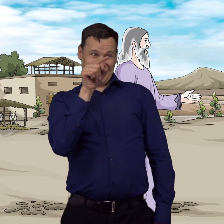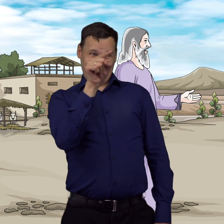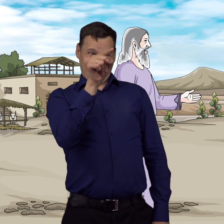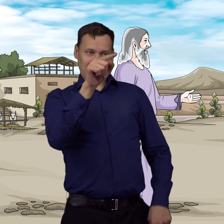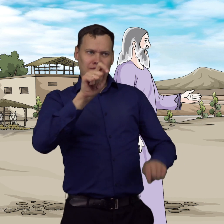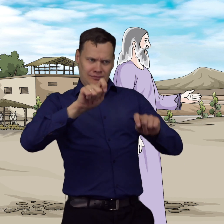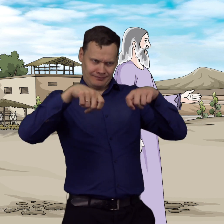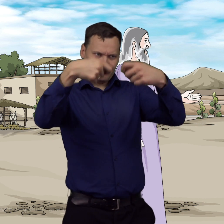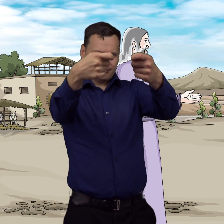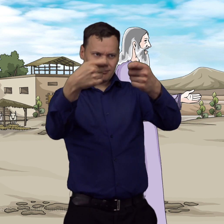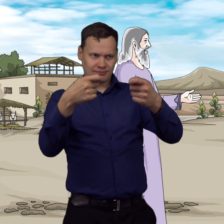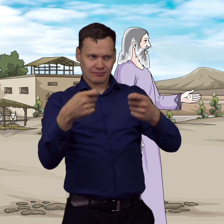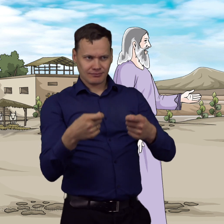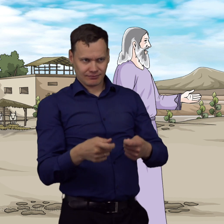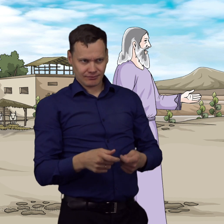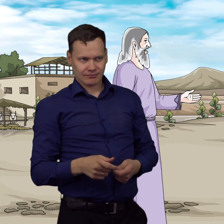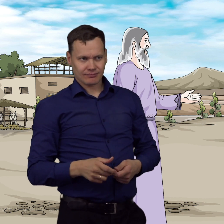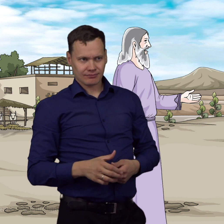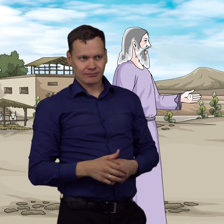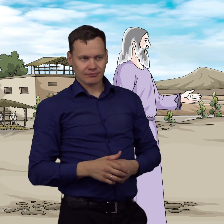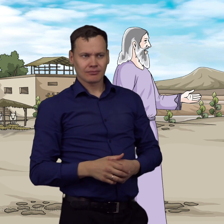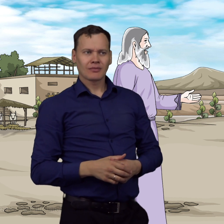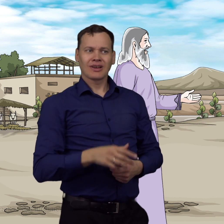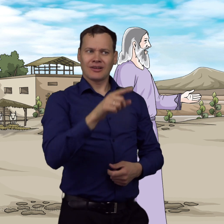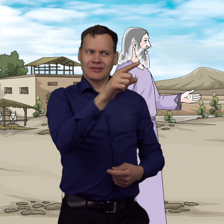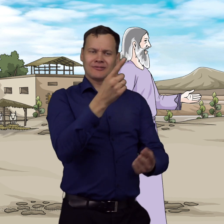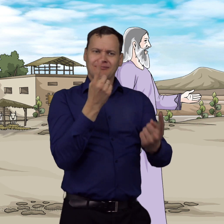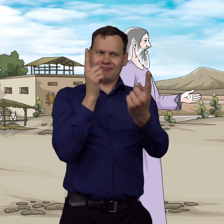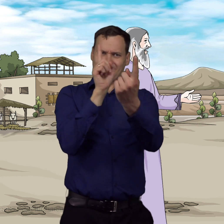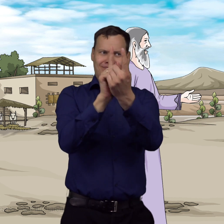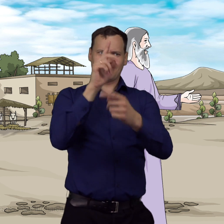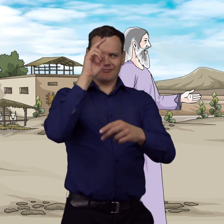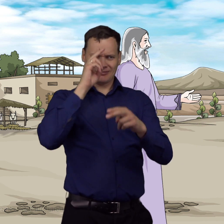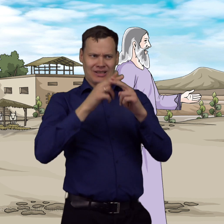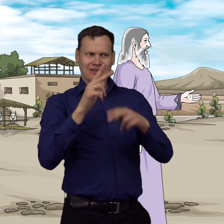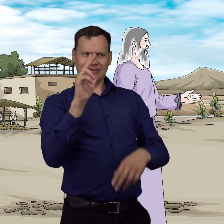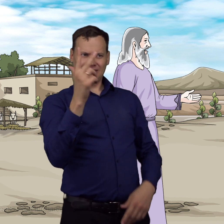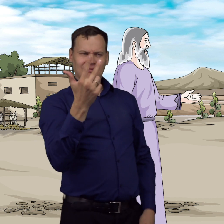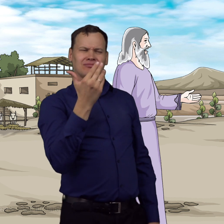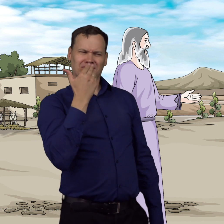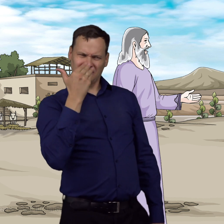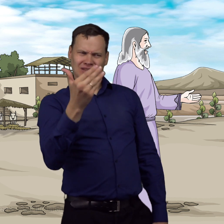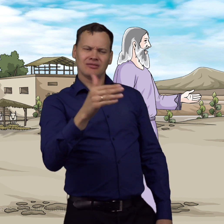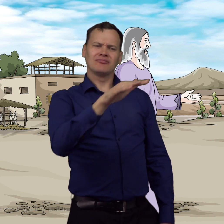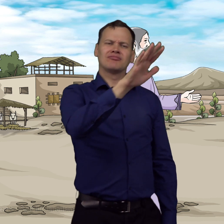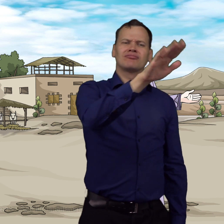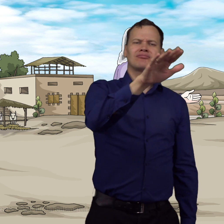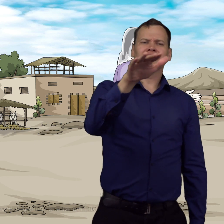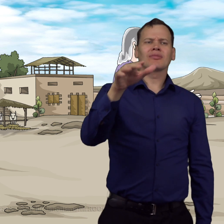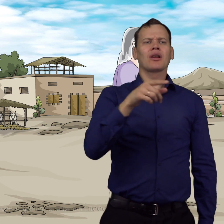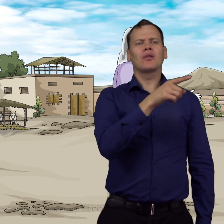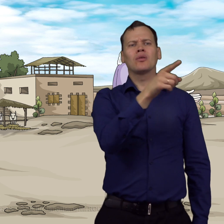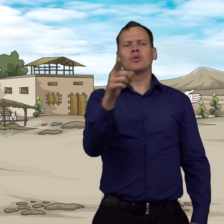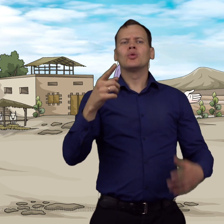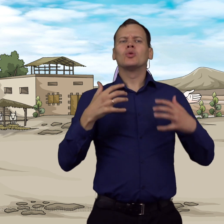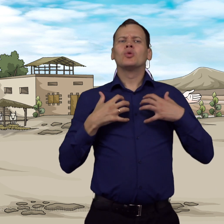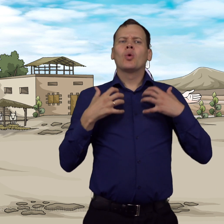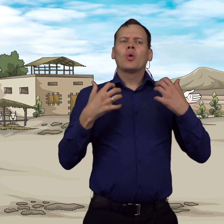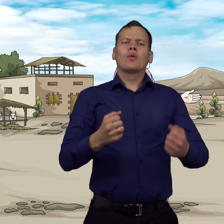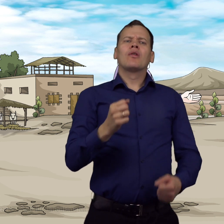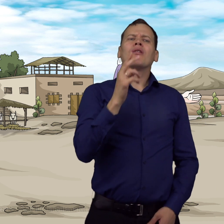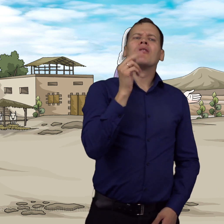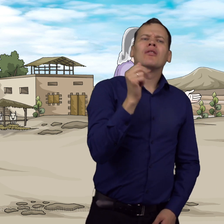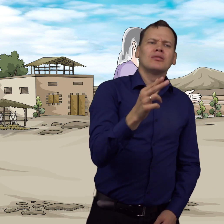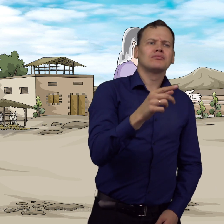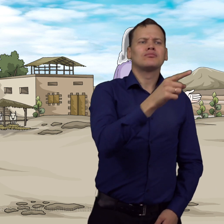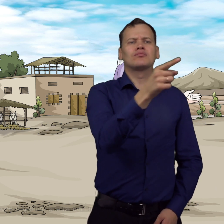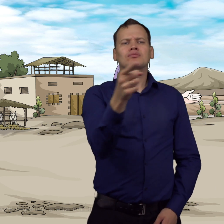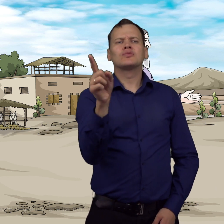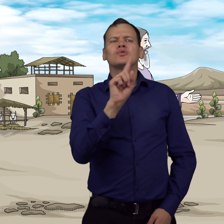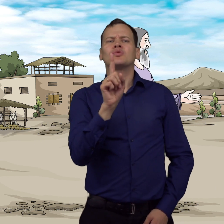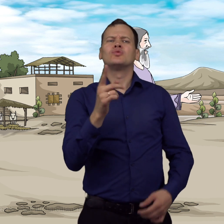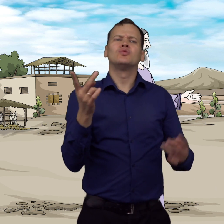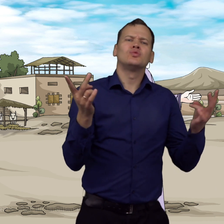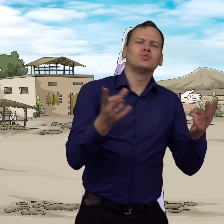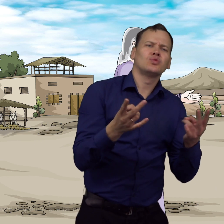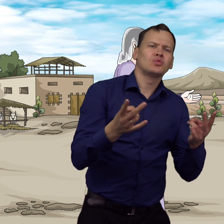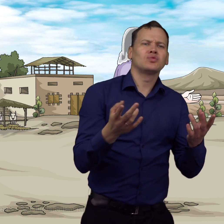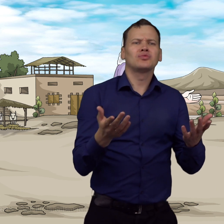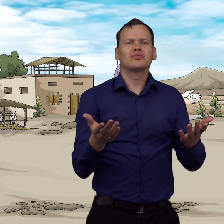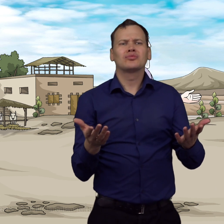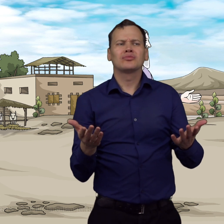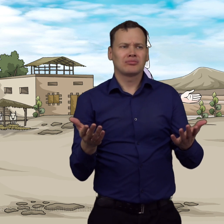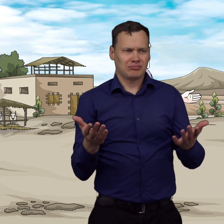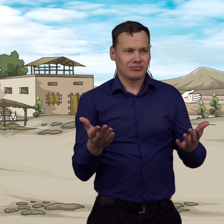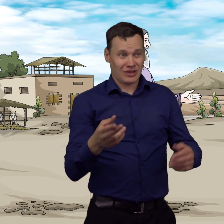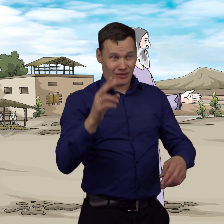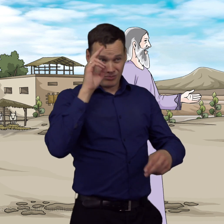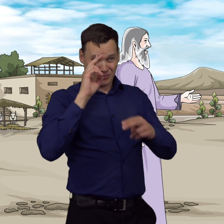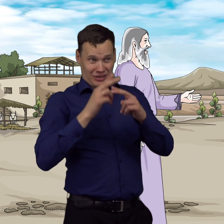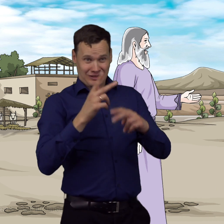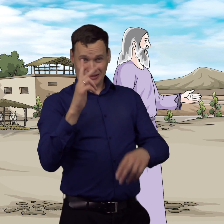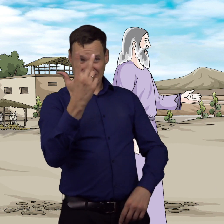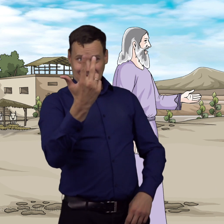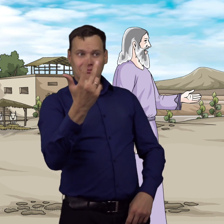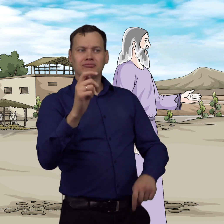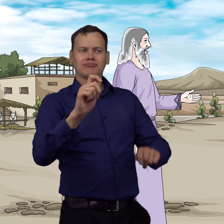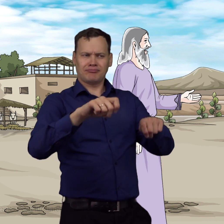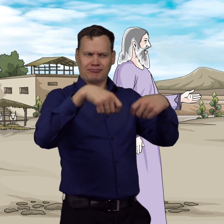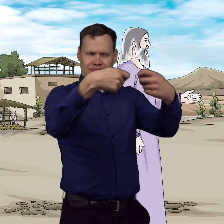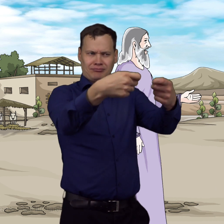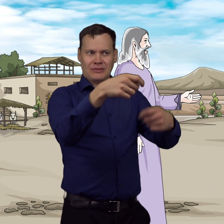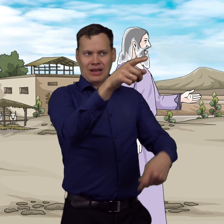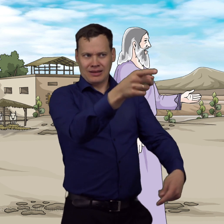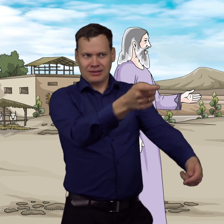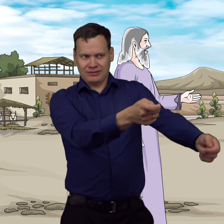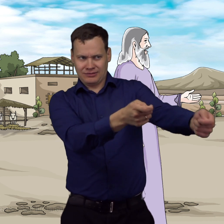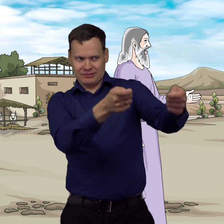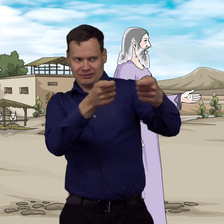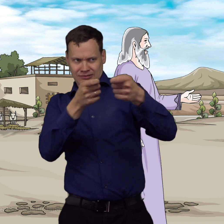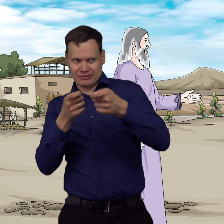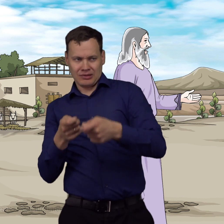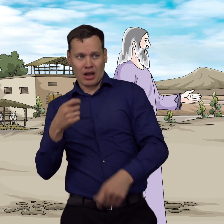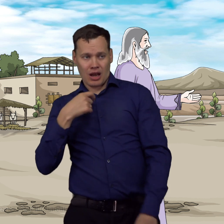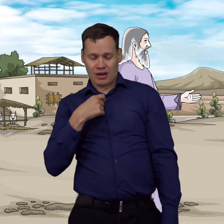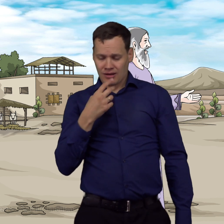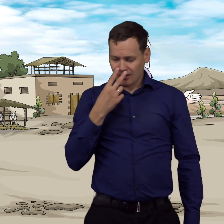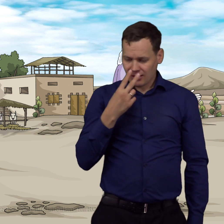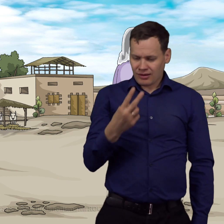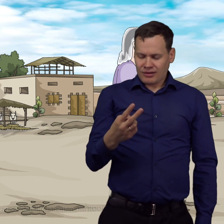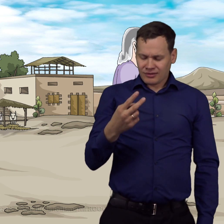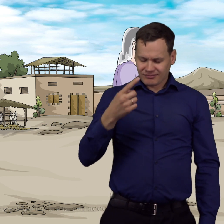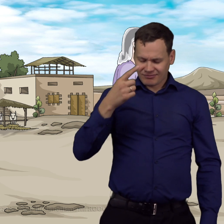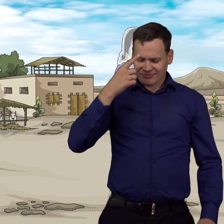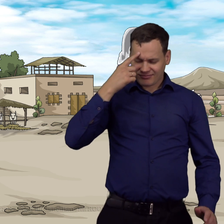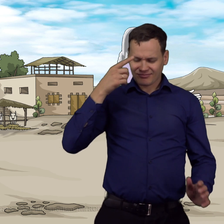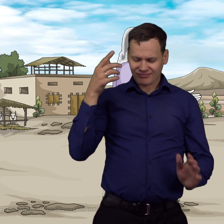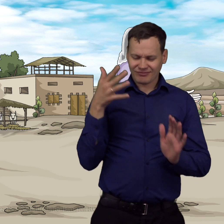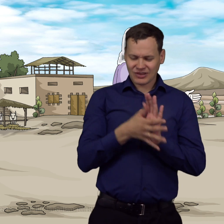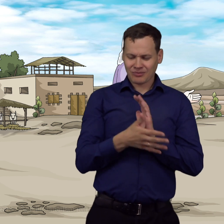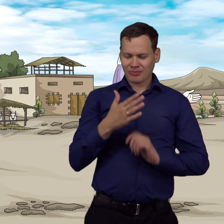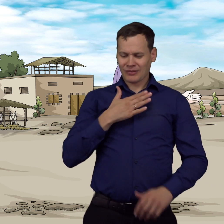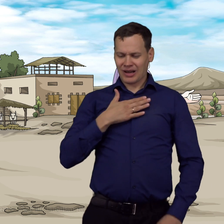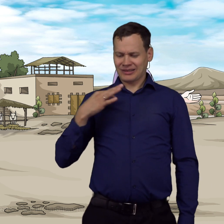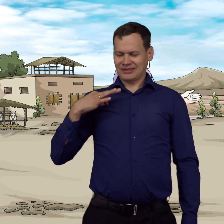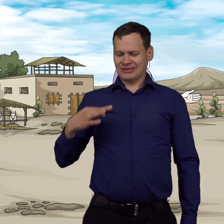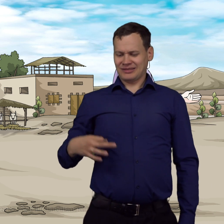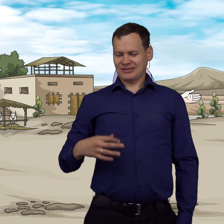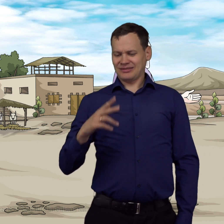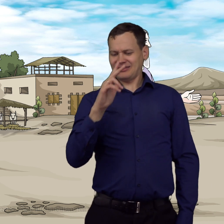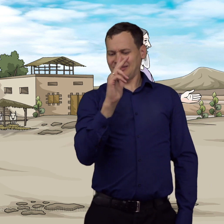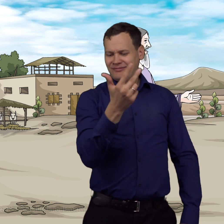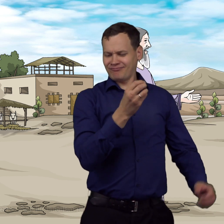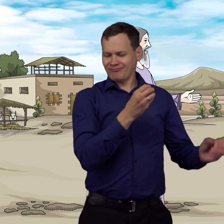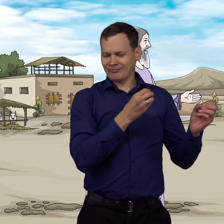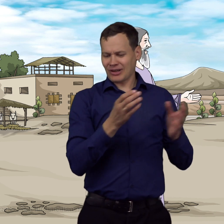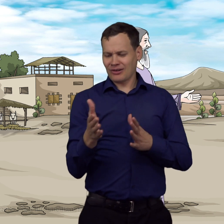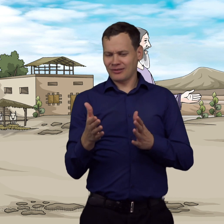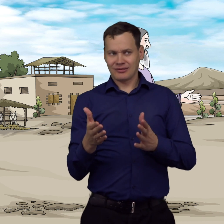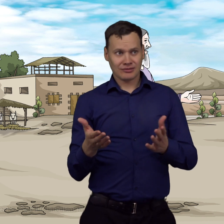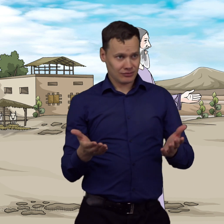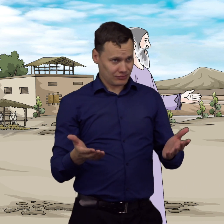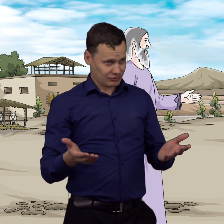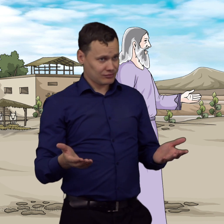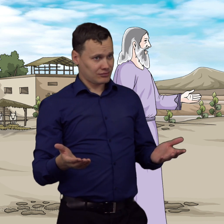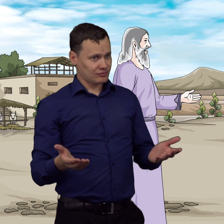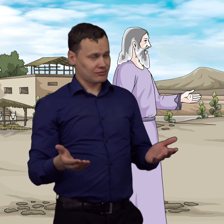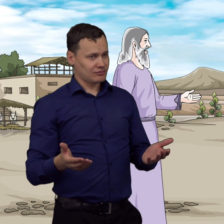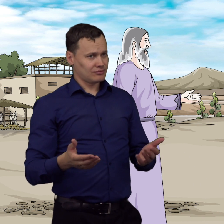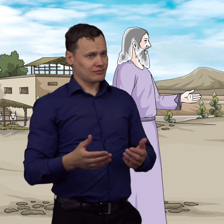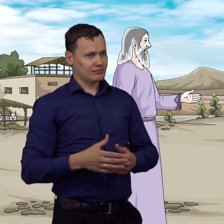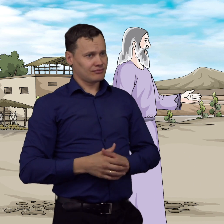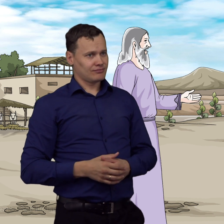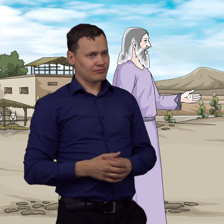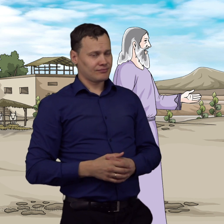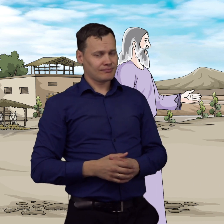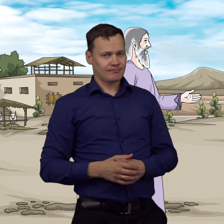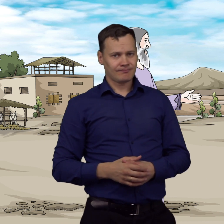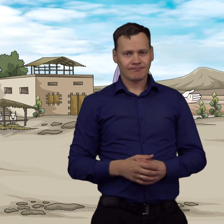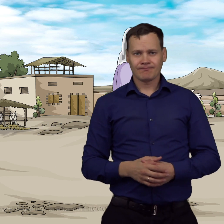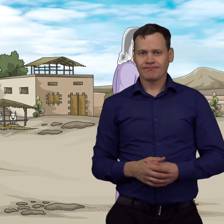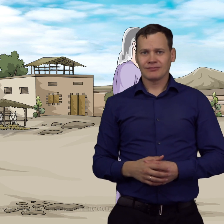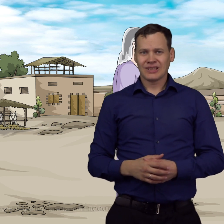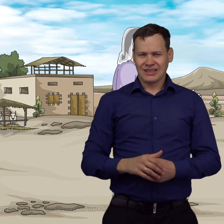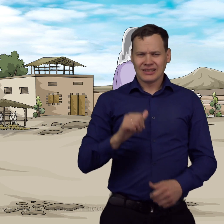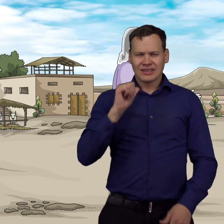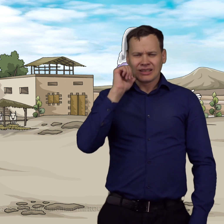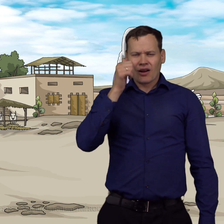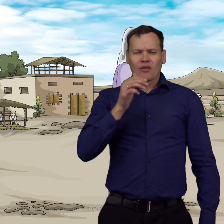They are with Saul and all the men of Israel in the Valley of Elah, fighting against the Philistines.”